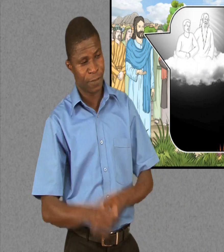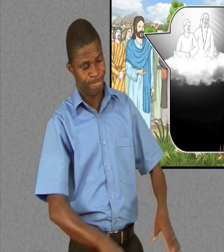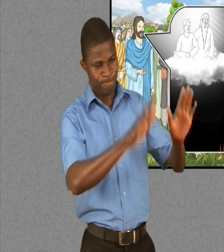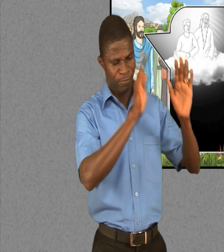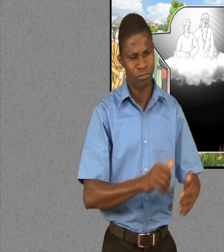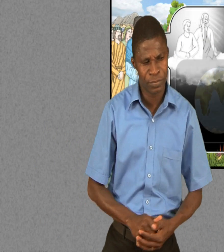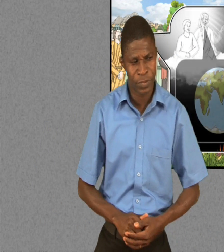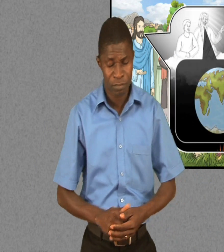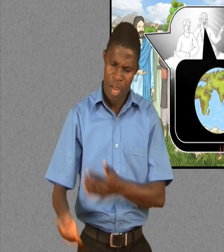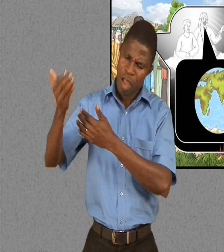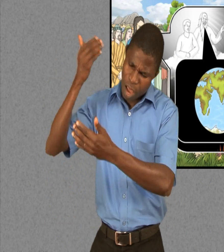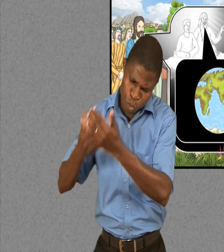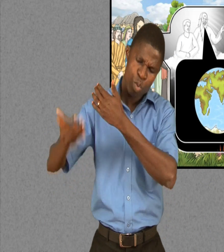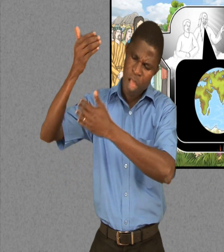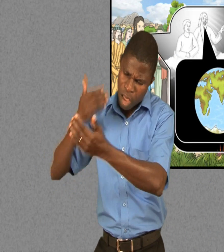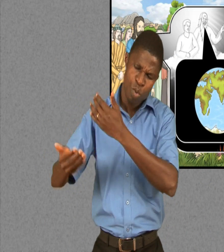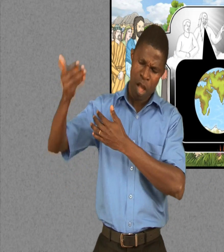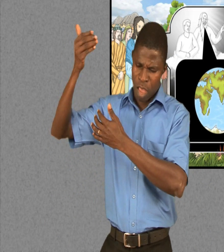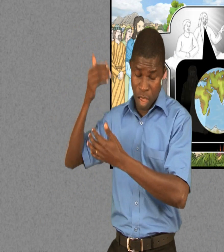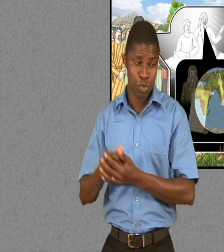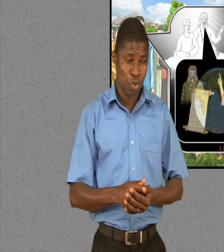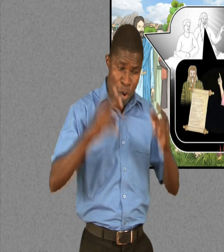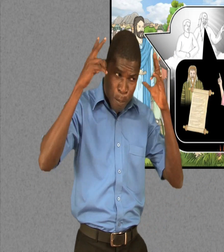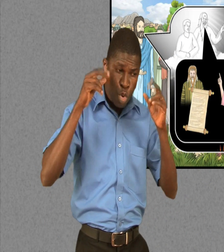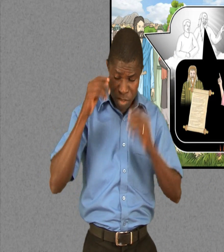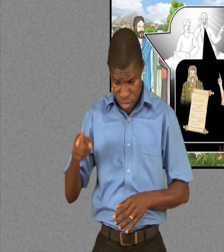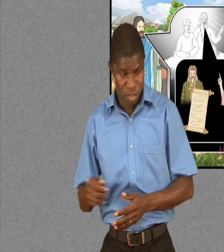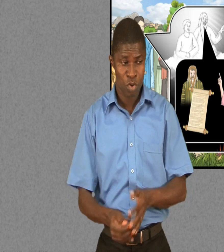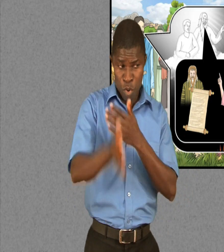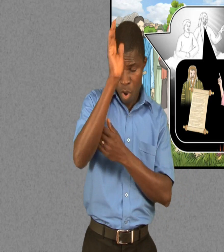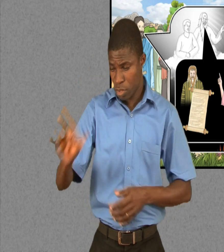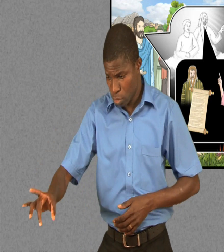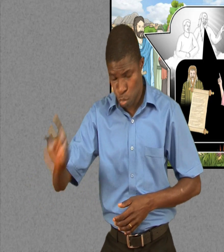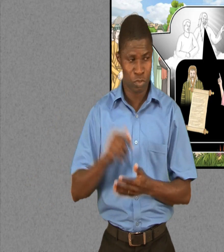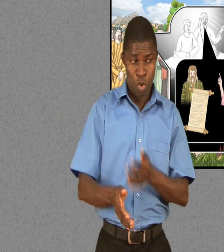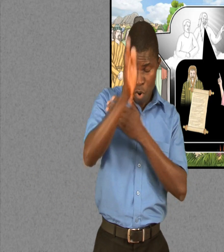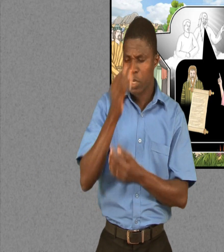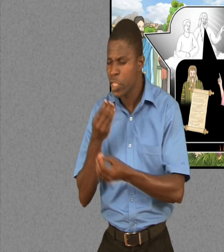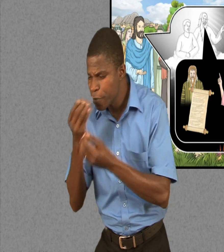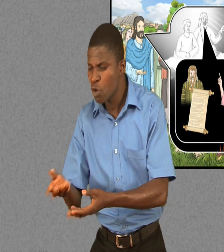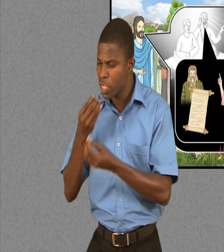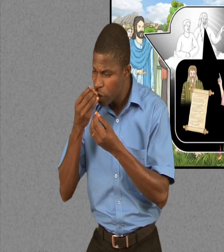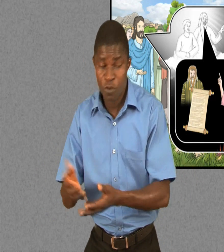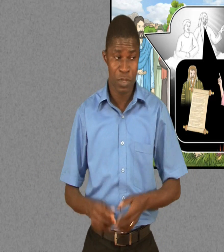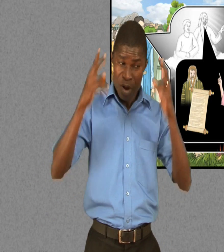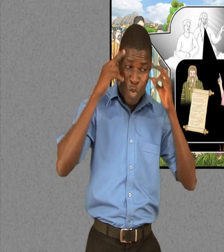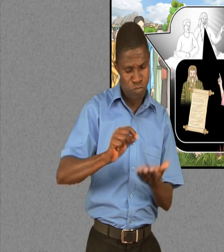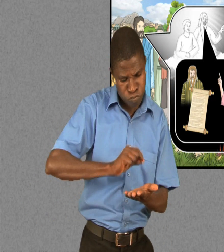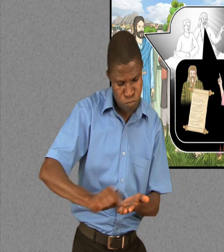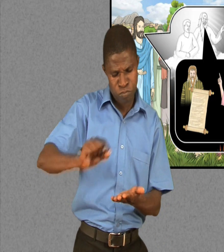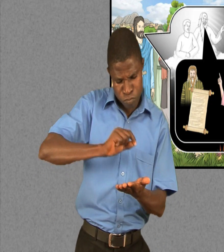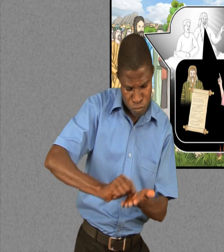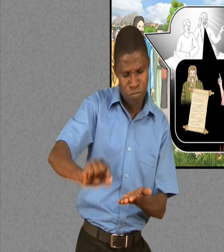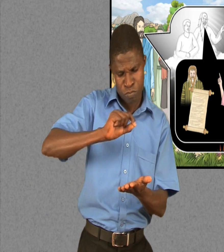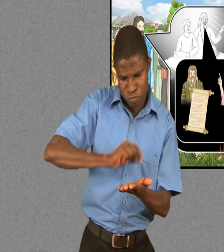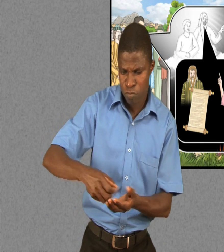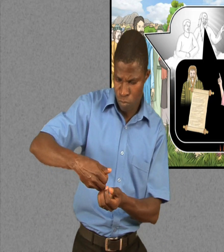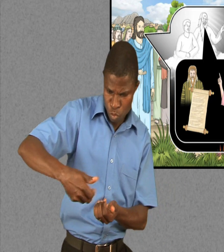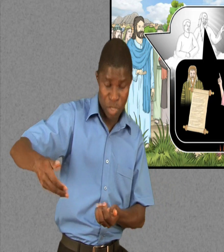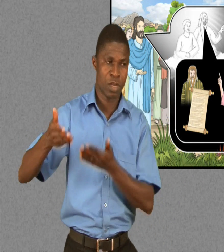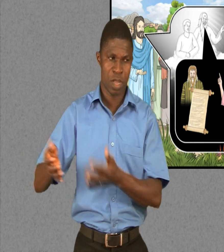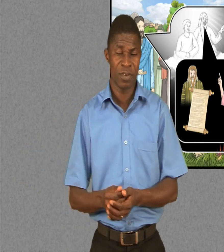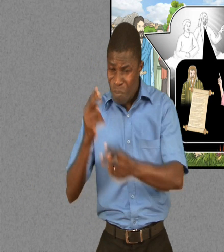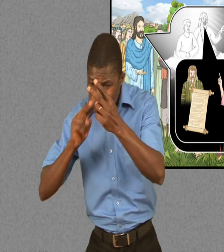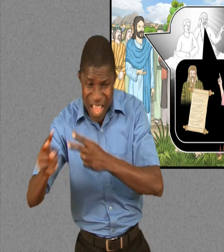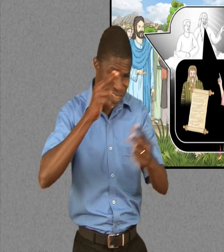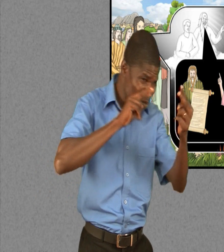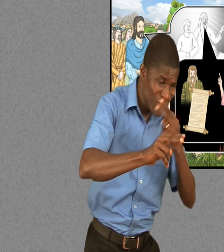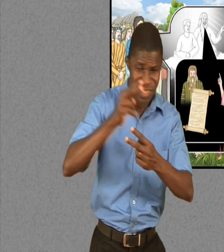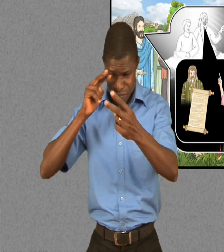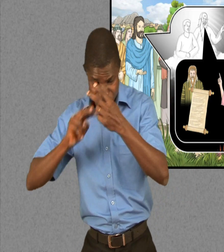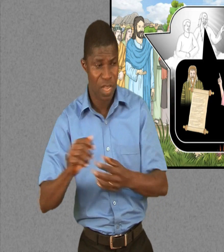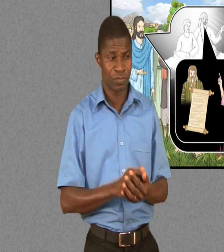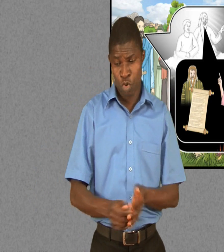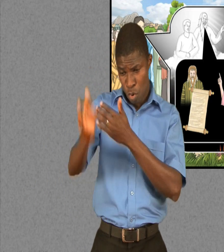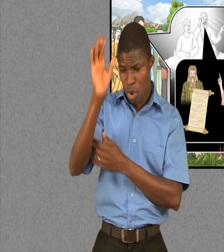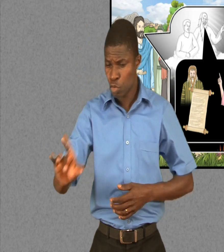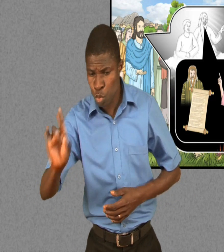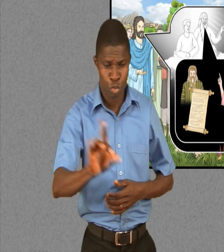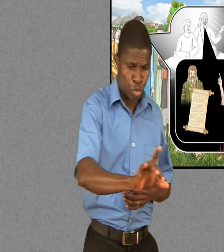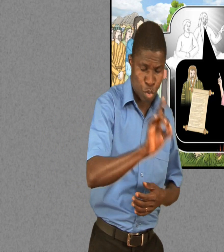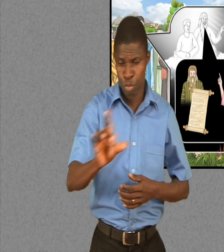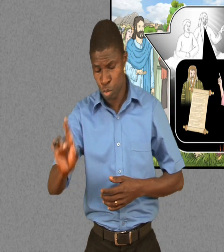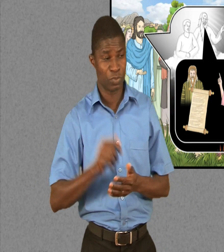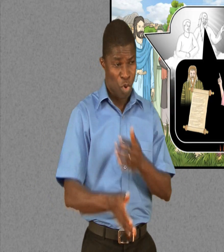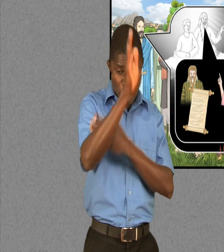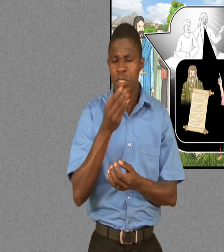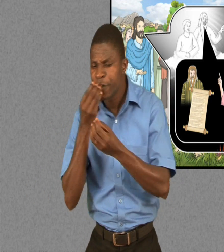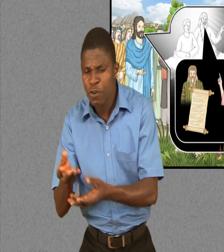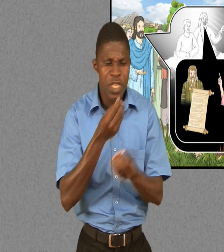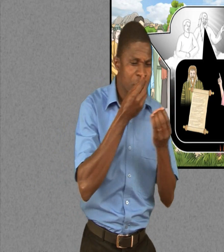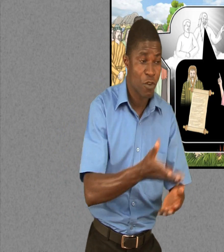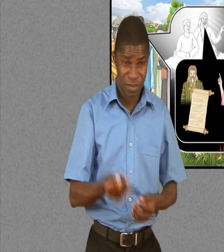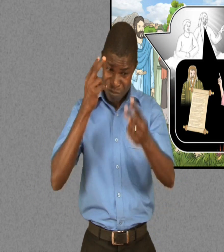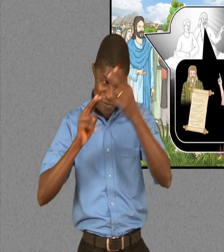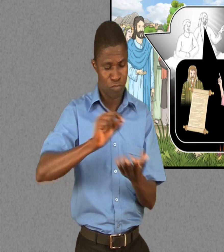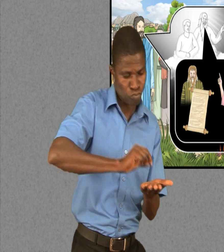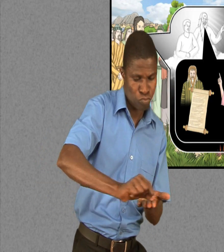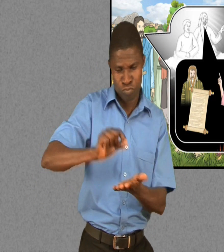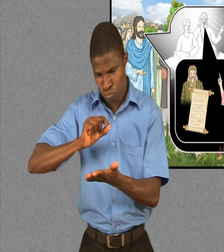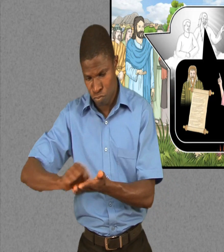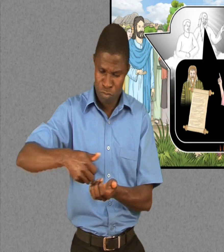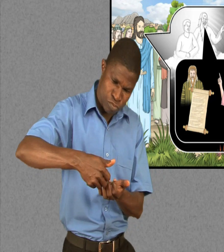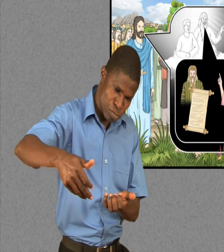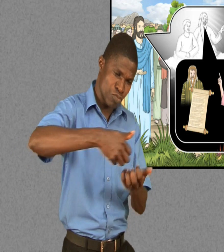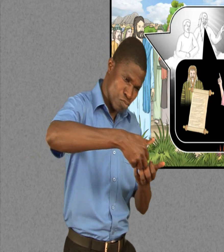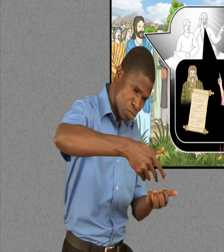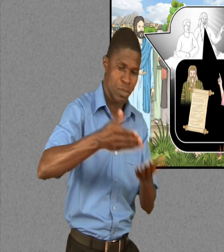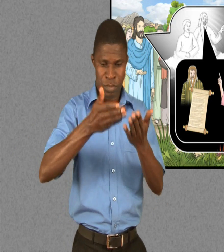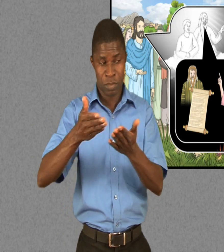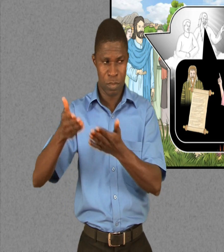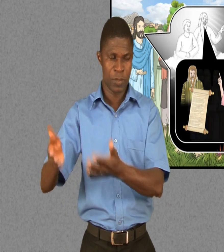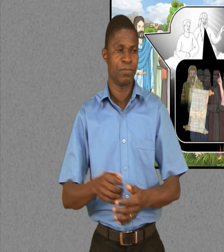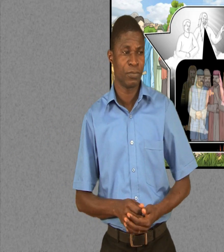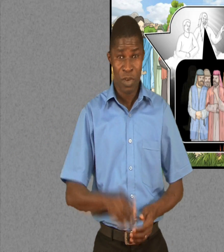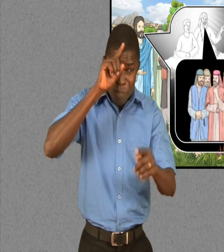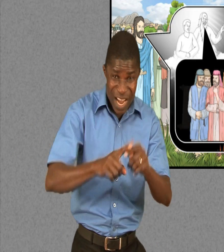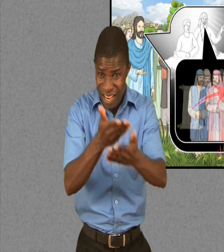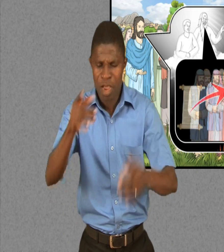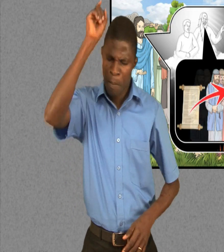But Abraham replied, ‘They have Moses and the prophets;